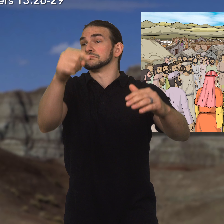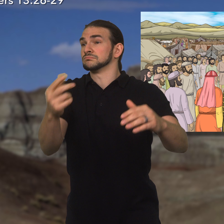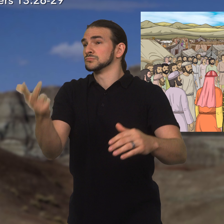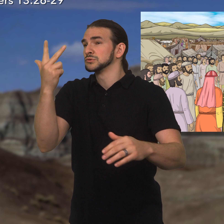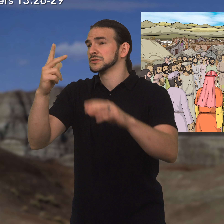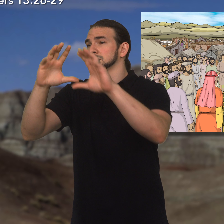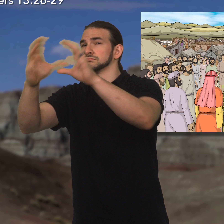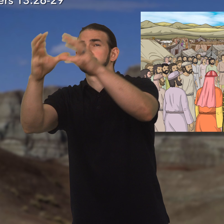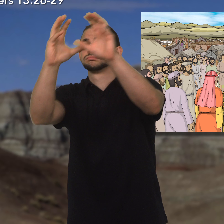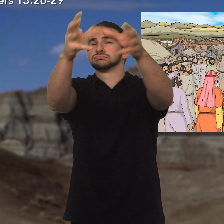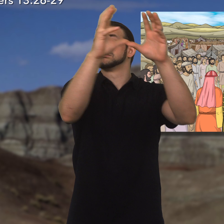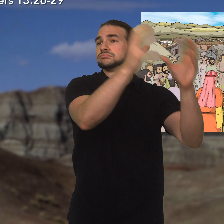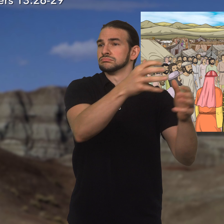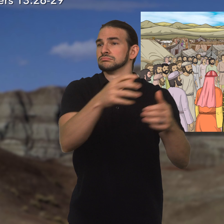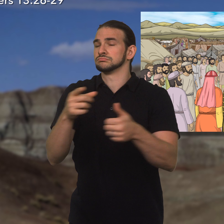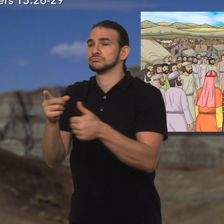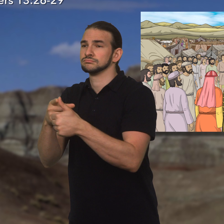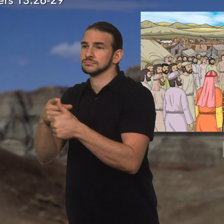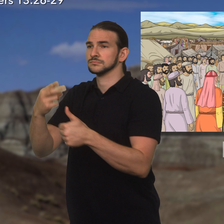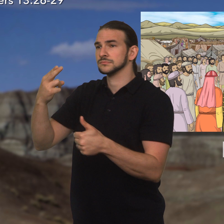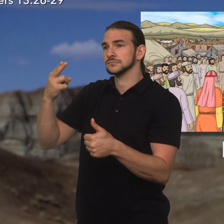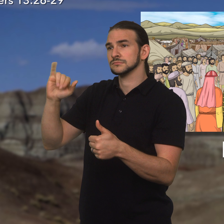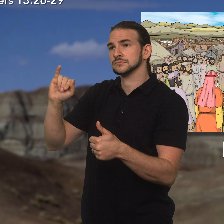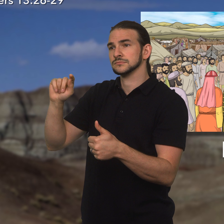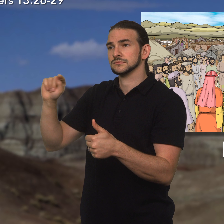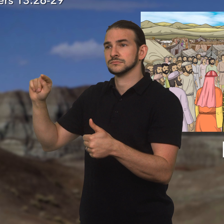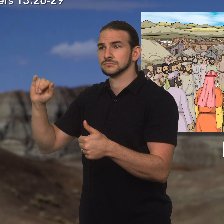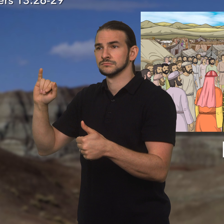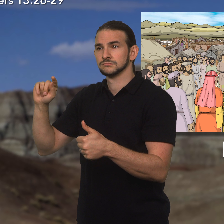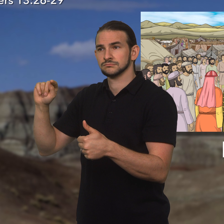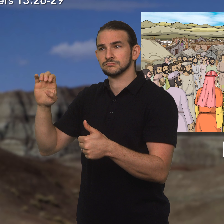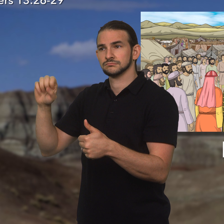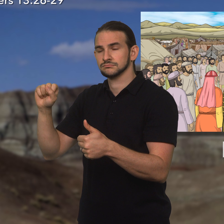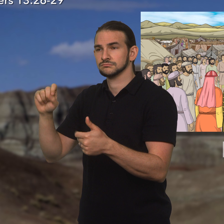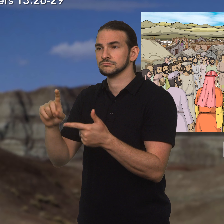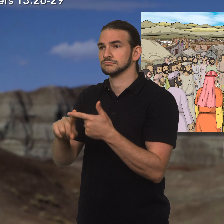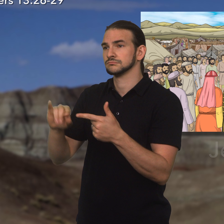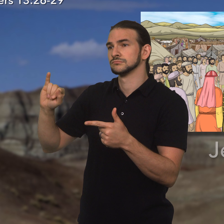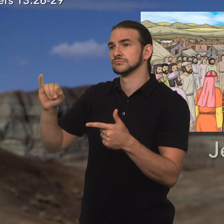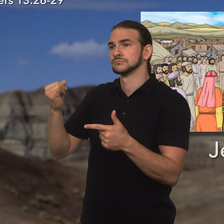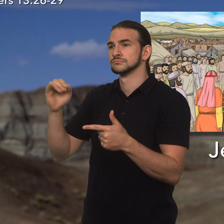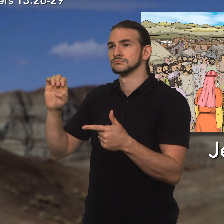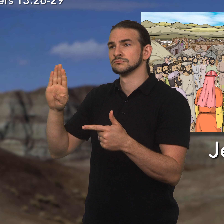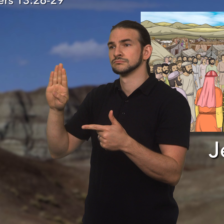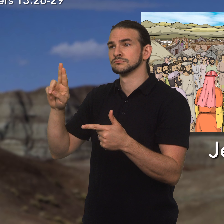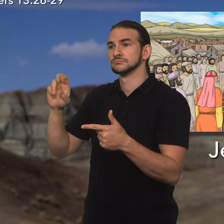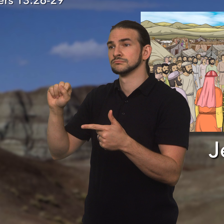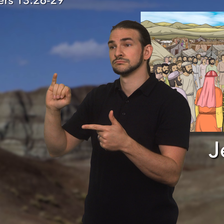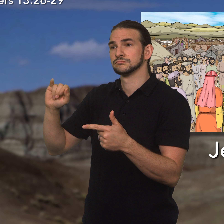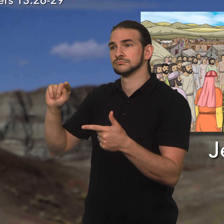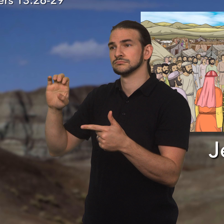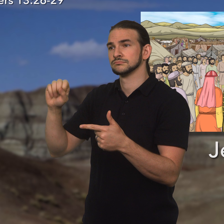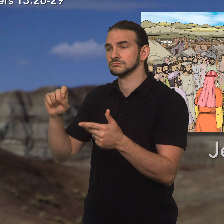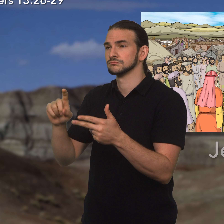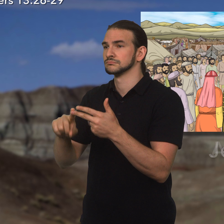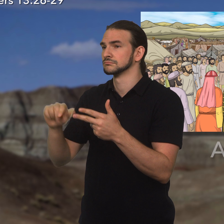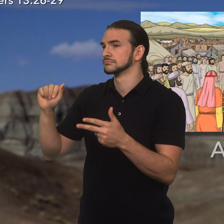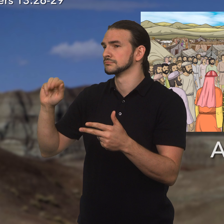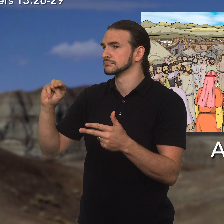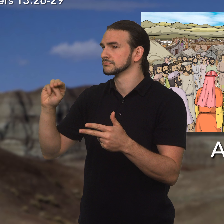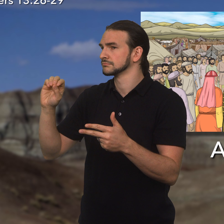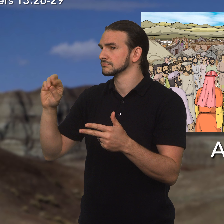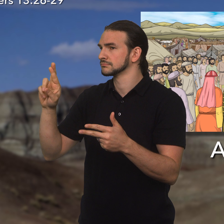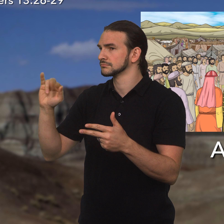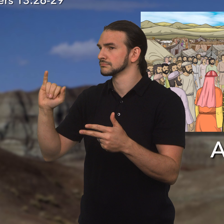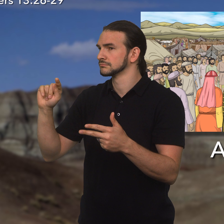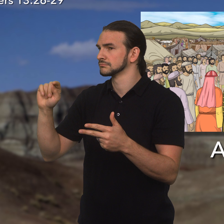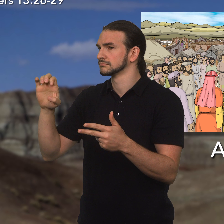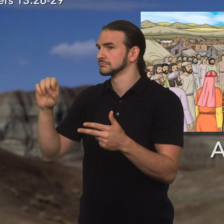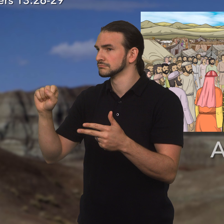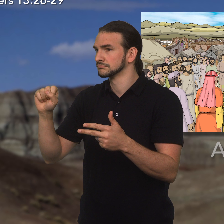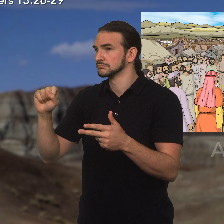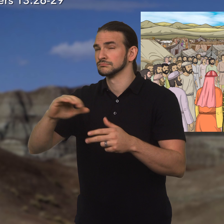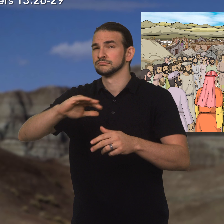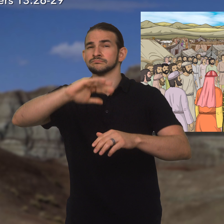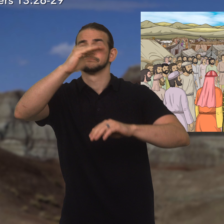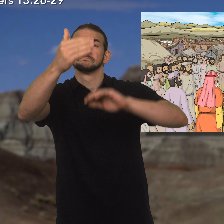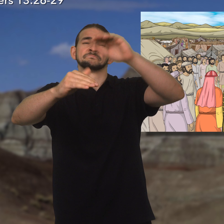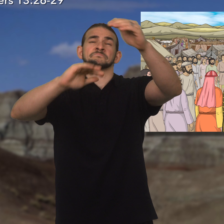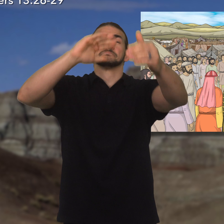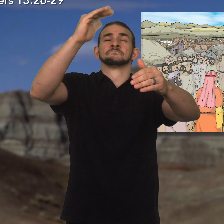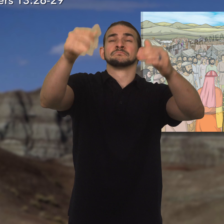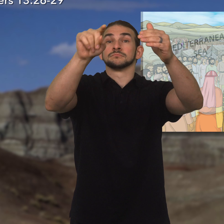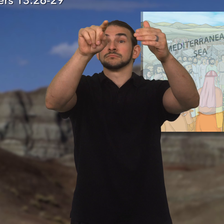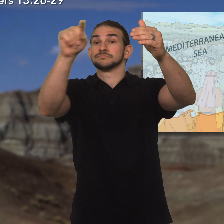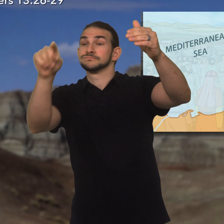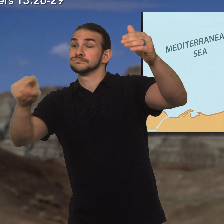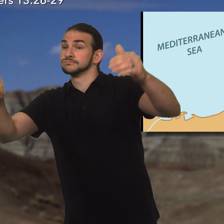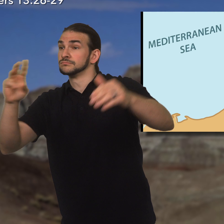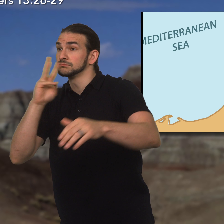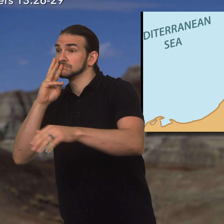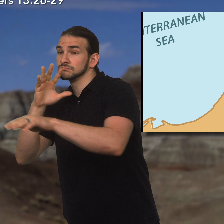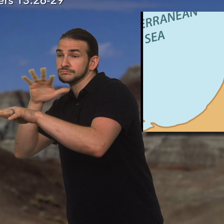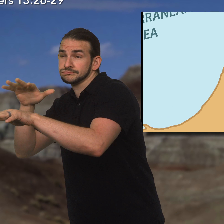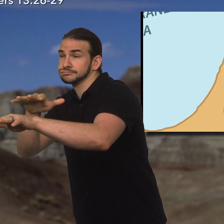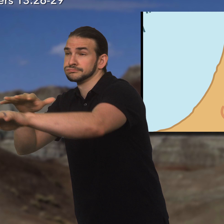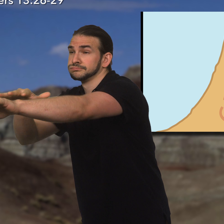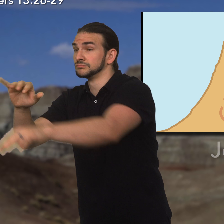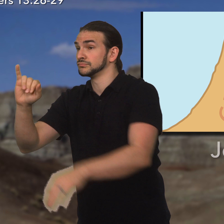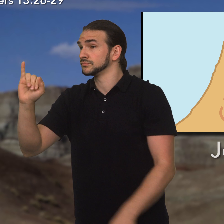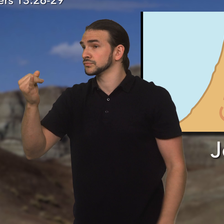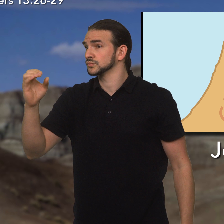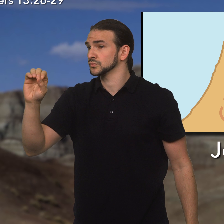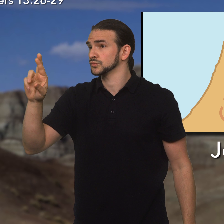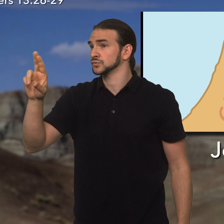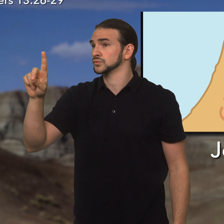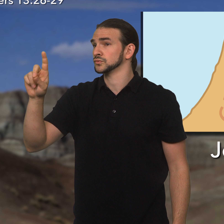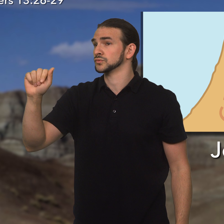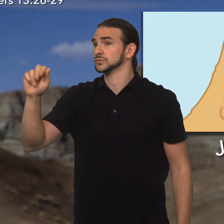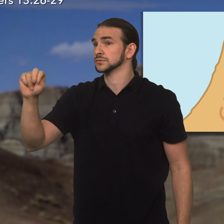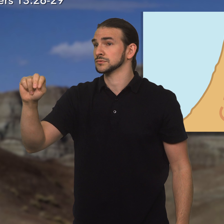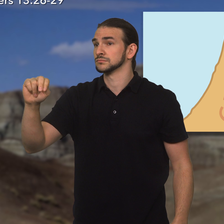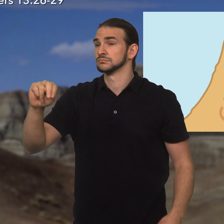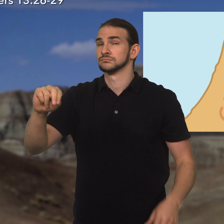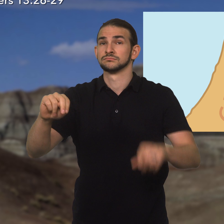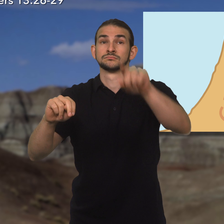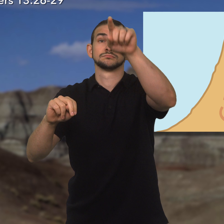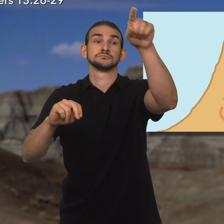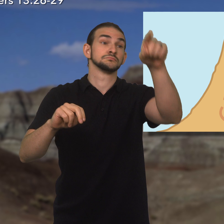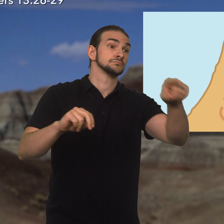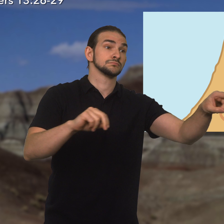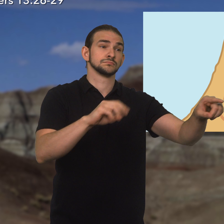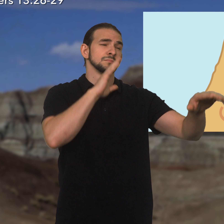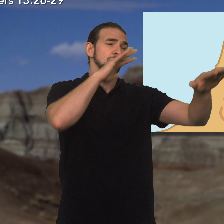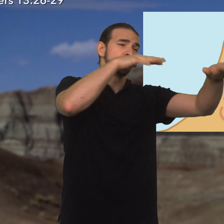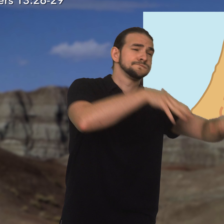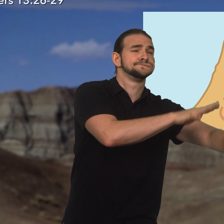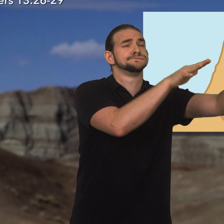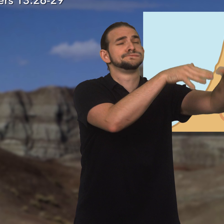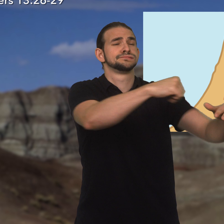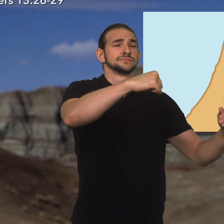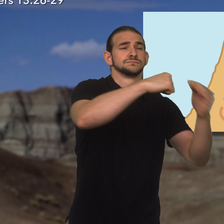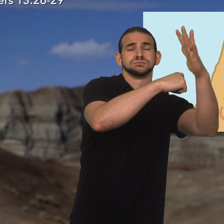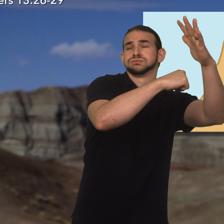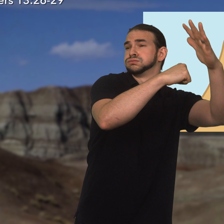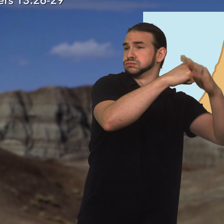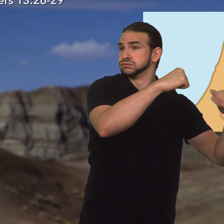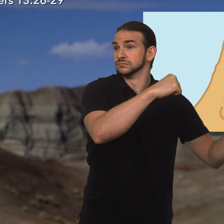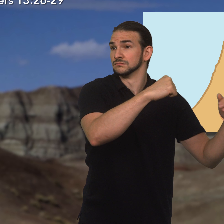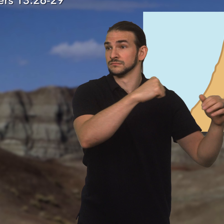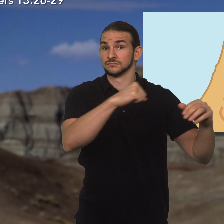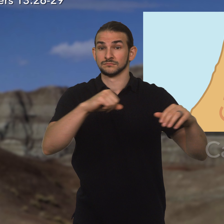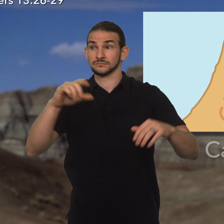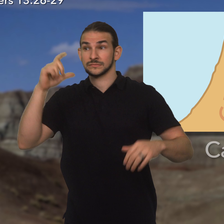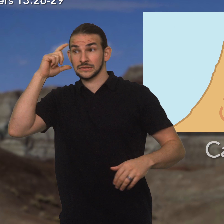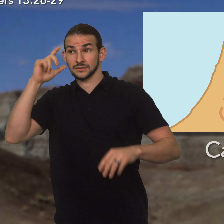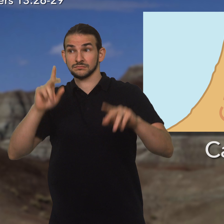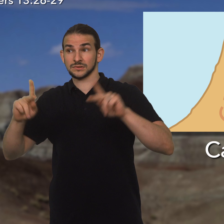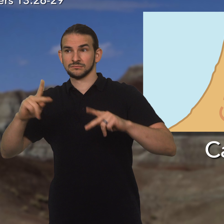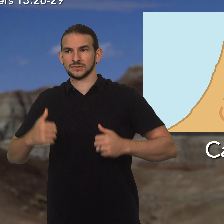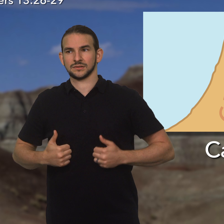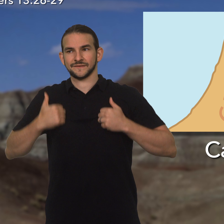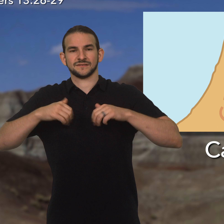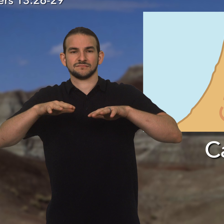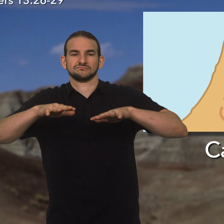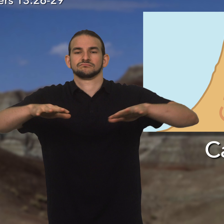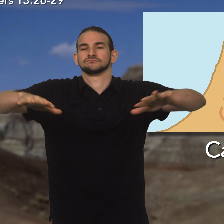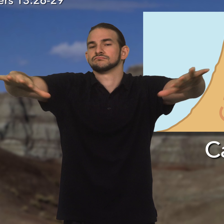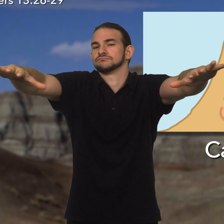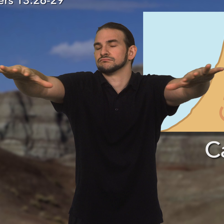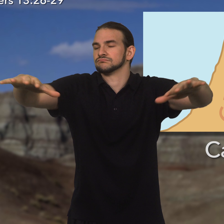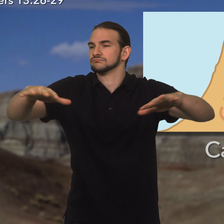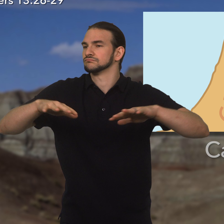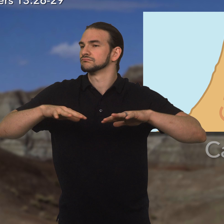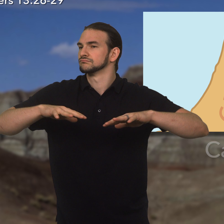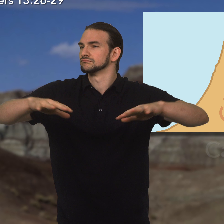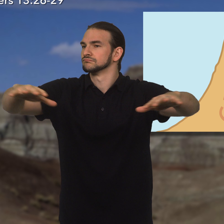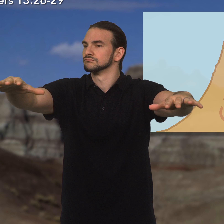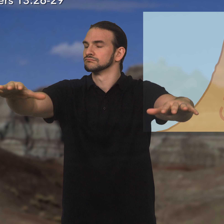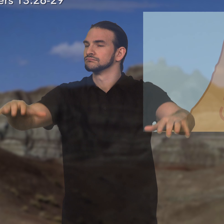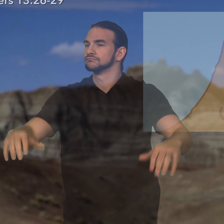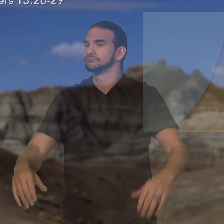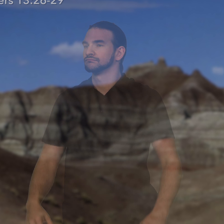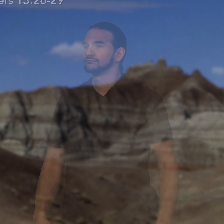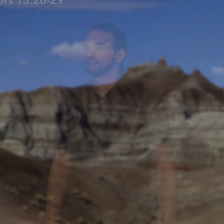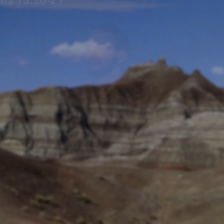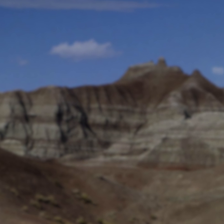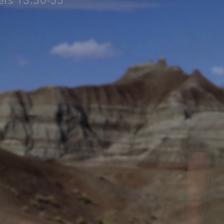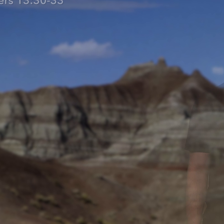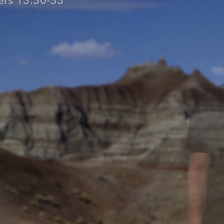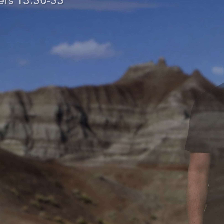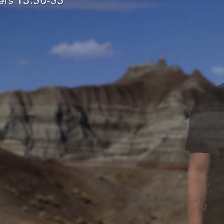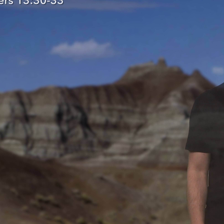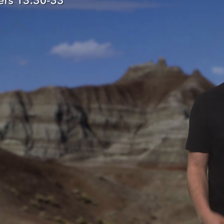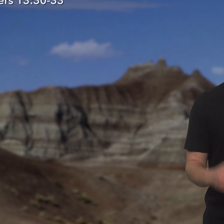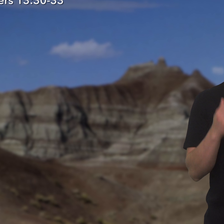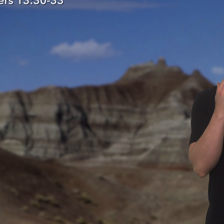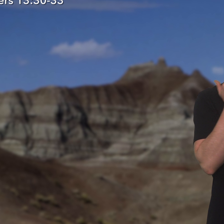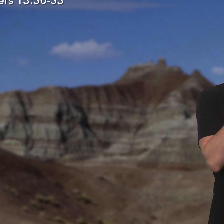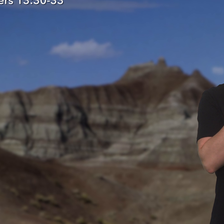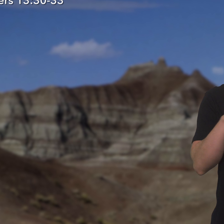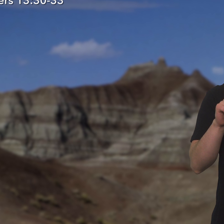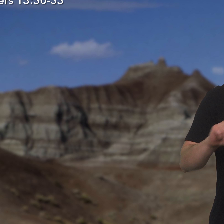the Hittites, Jebusites, and Amorites live in the hill country; and the Canaanites live by the sea and along the Jordan.”